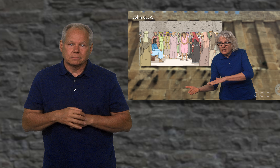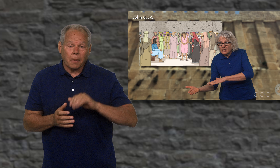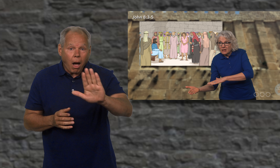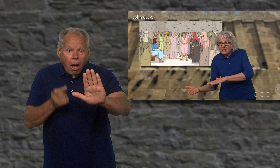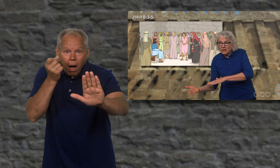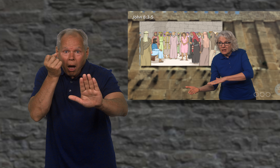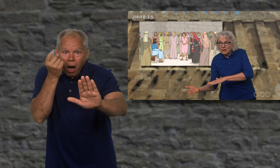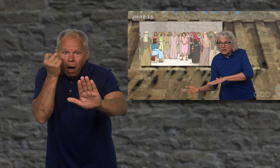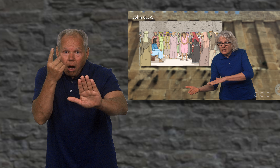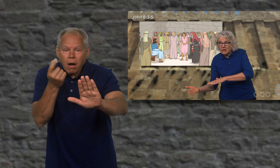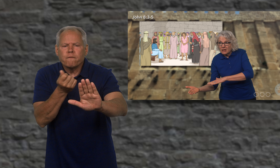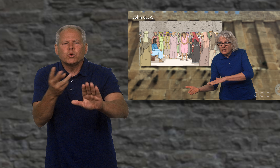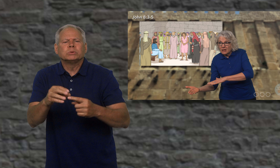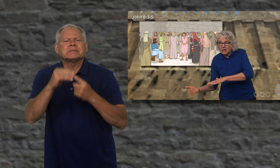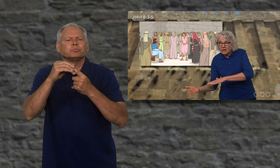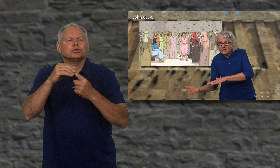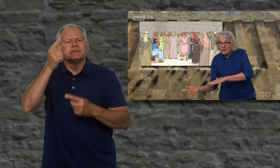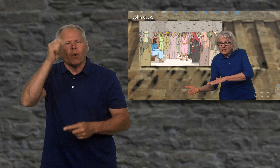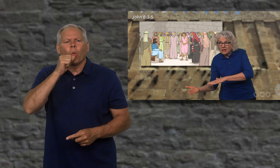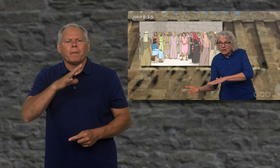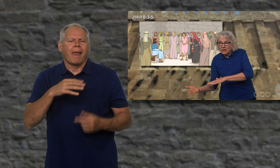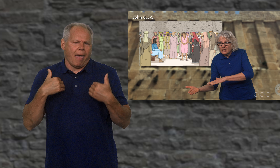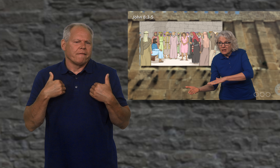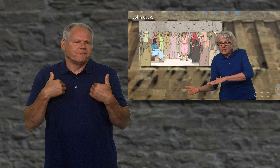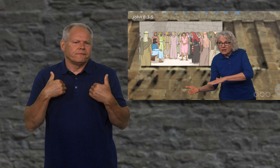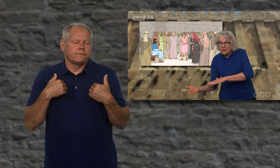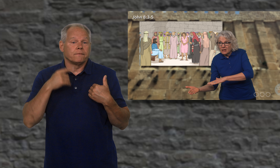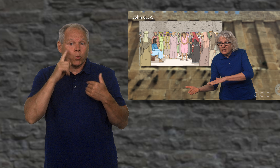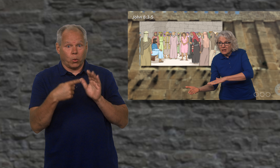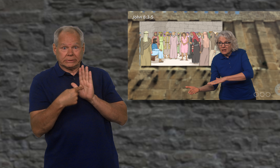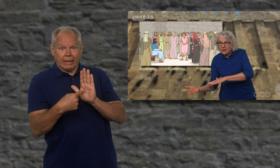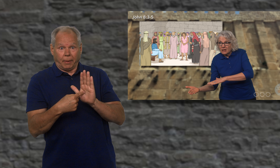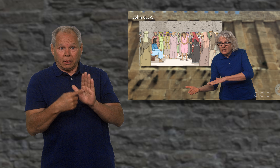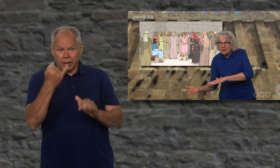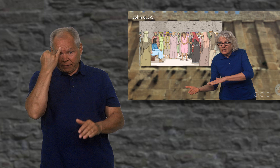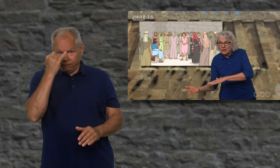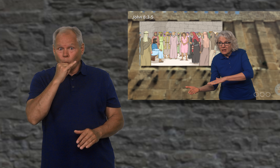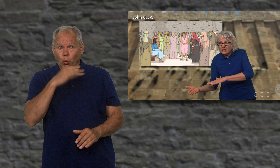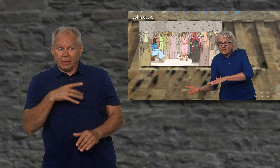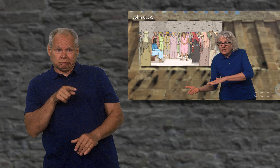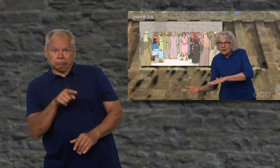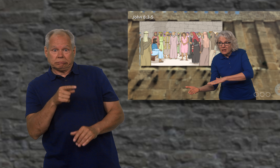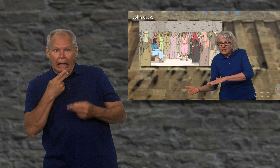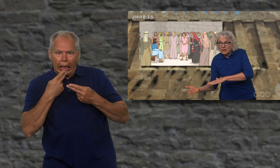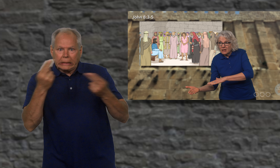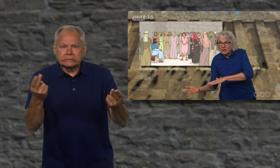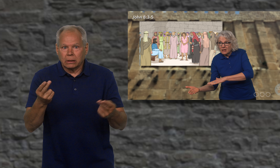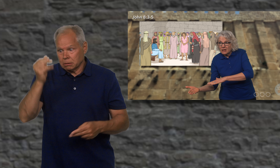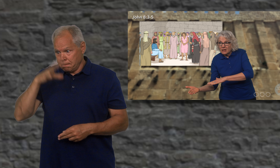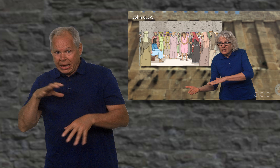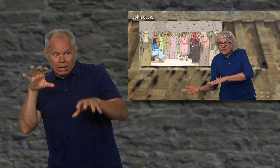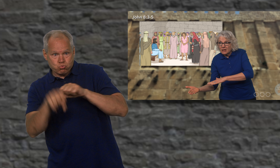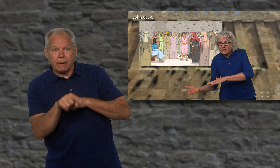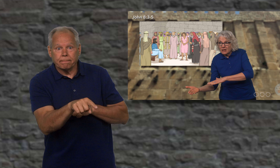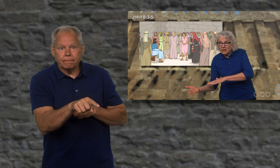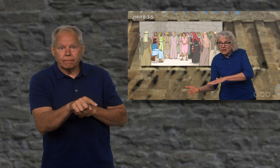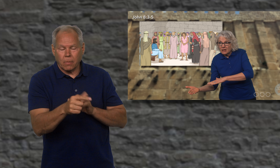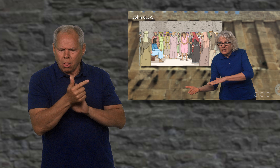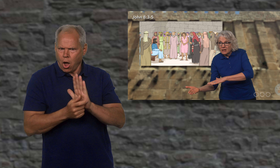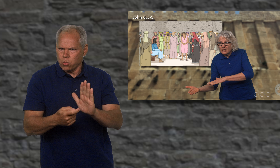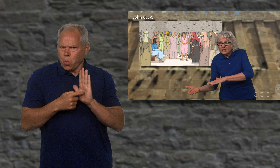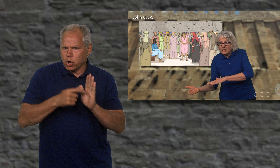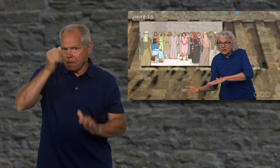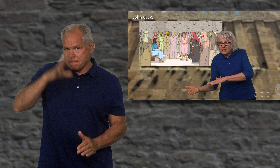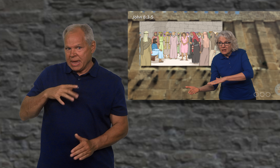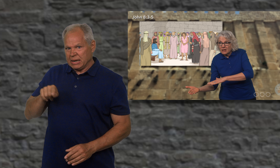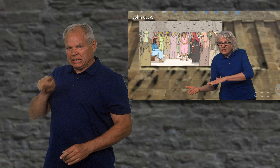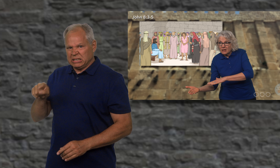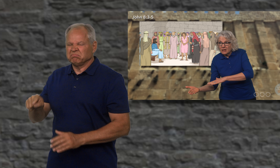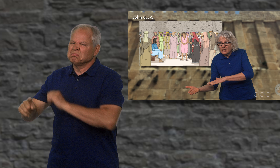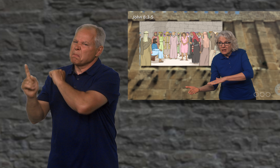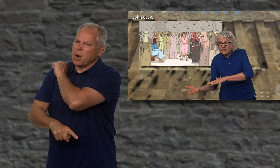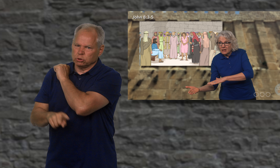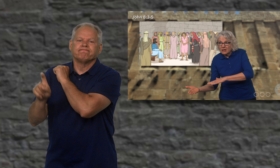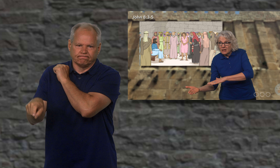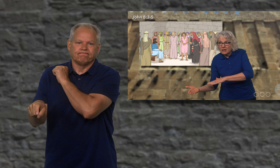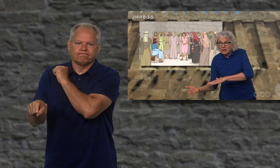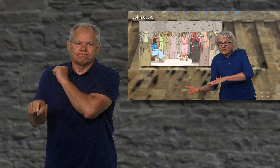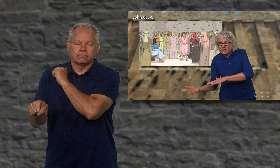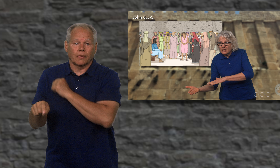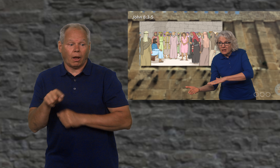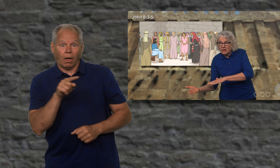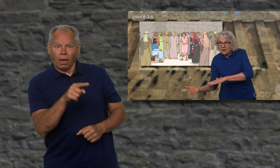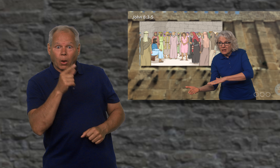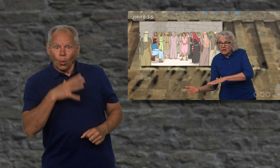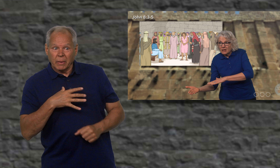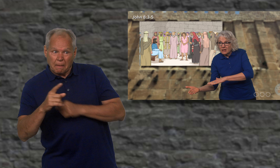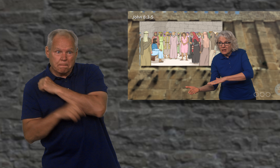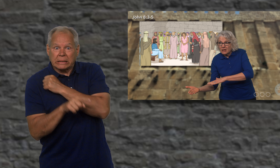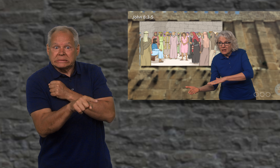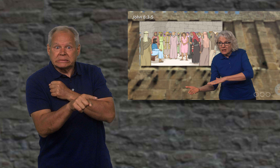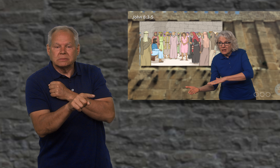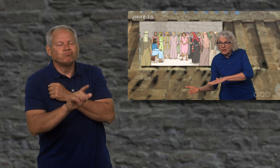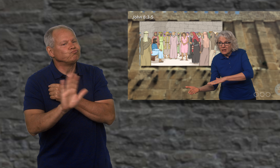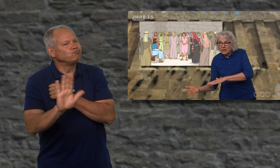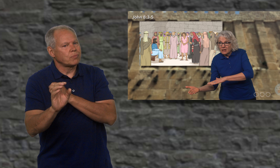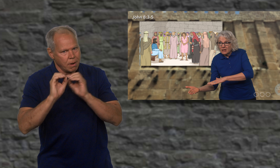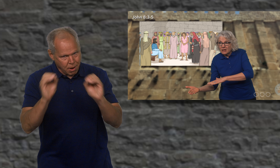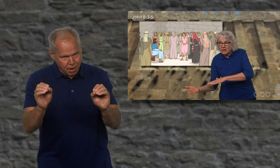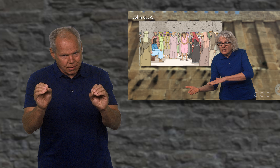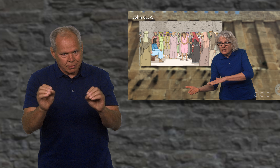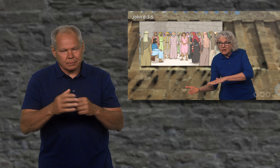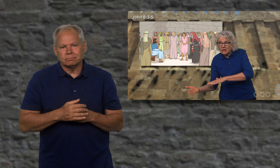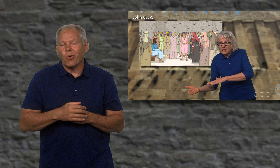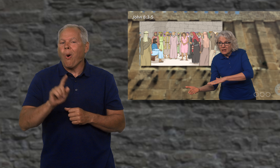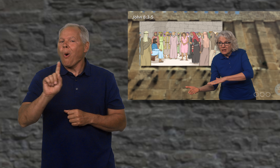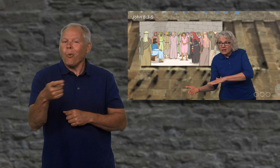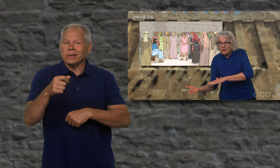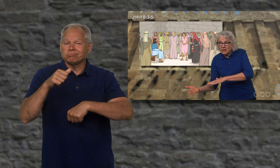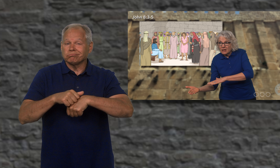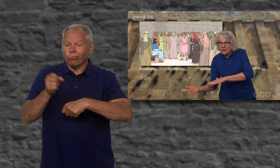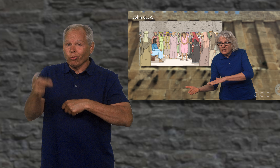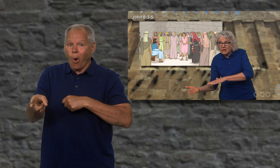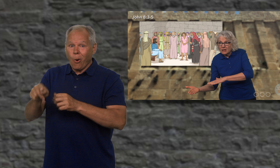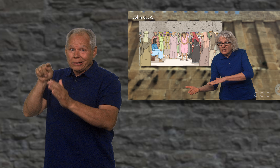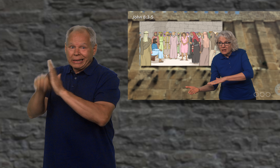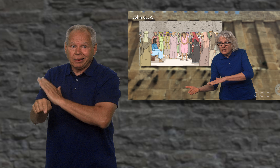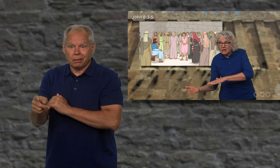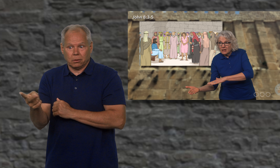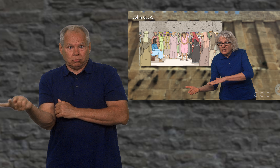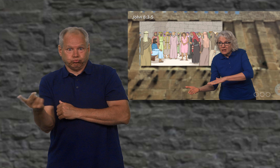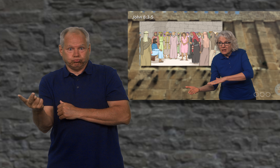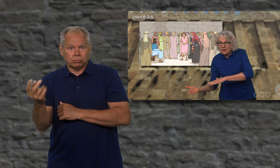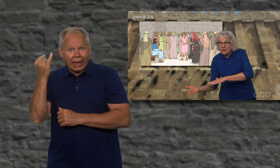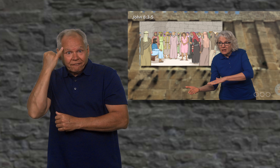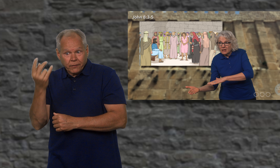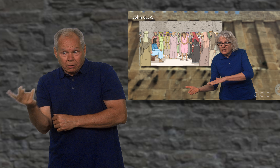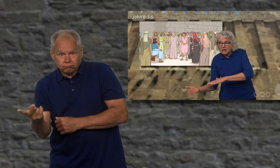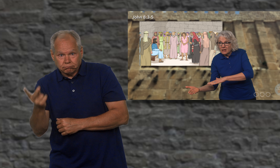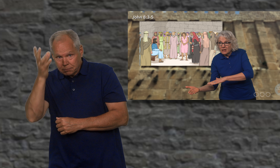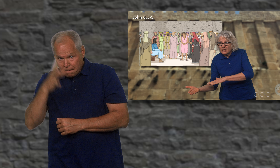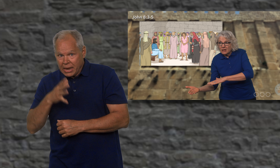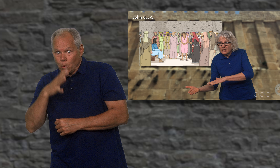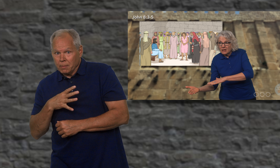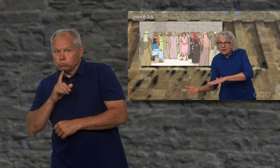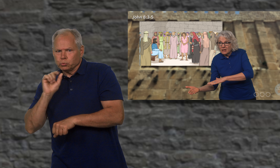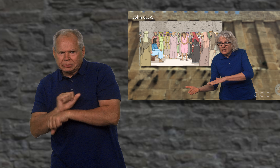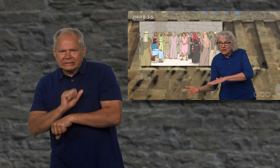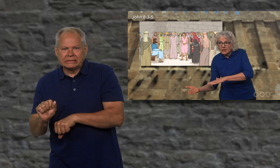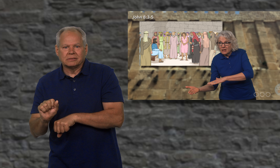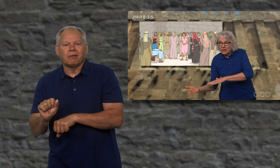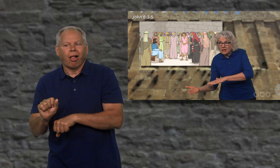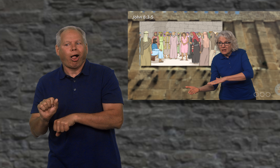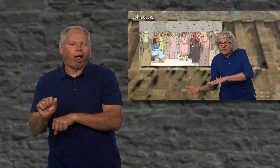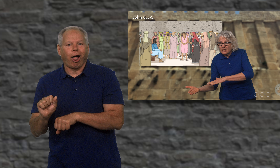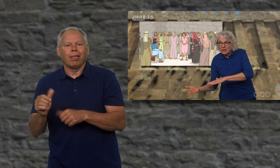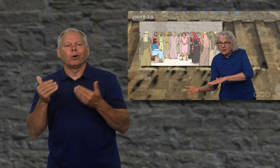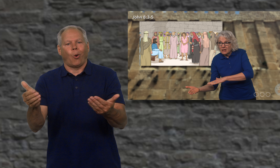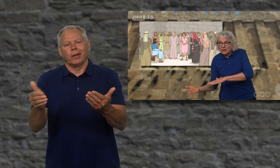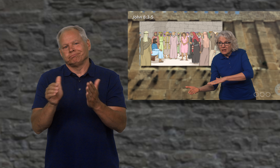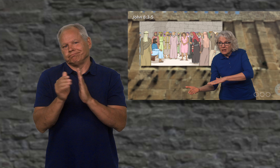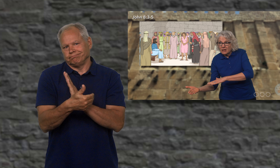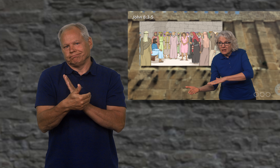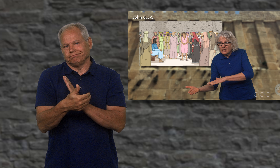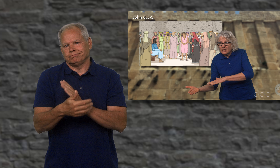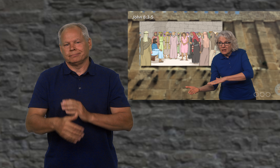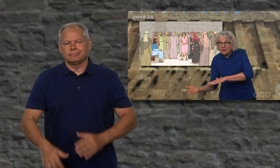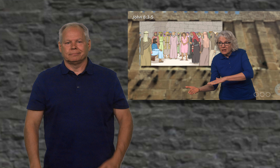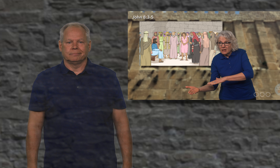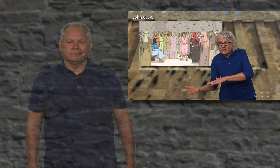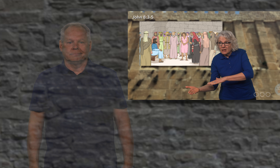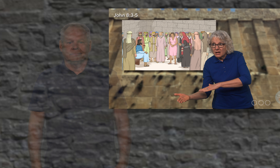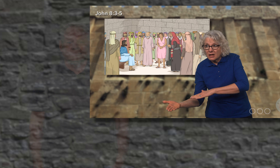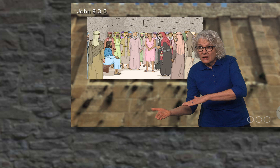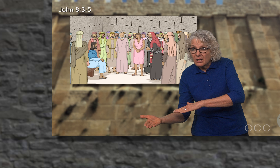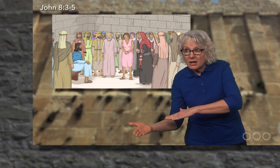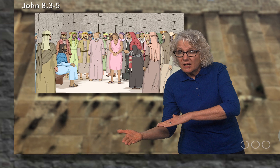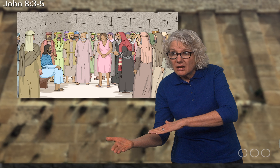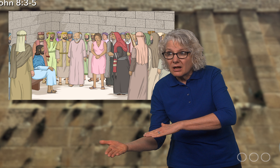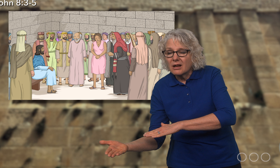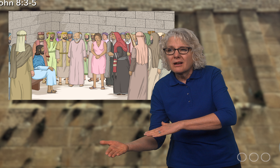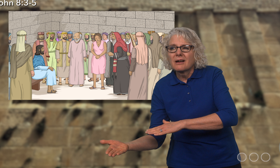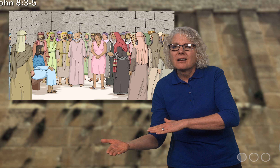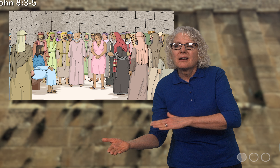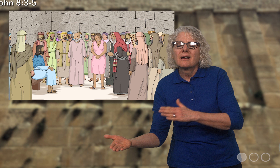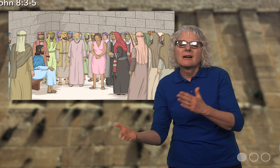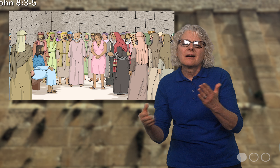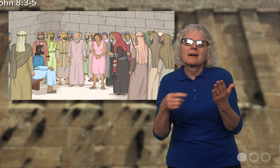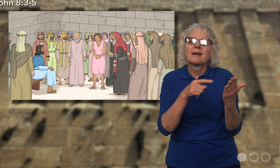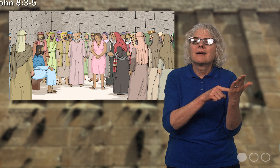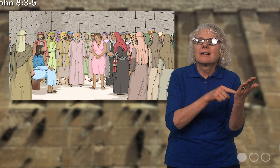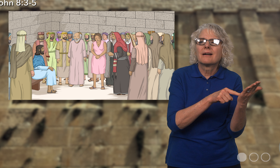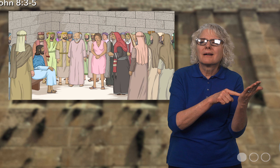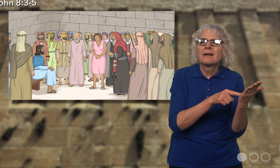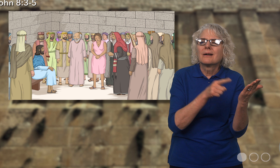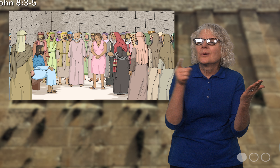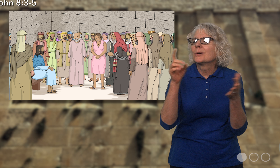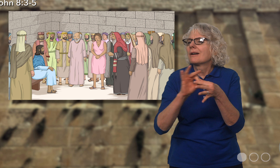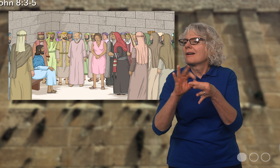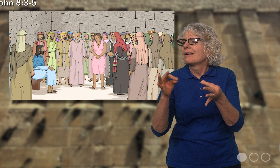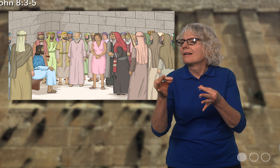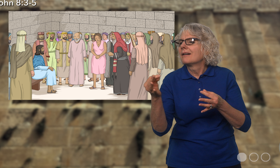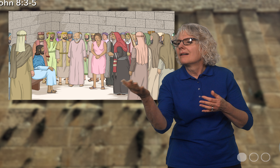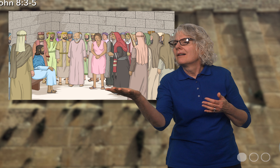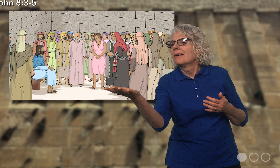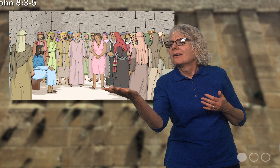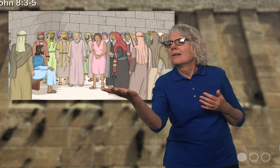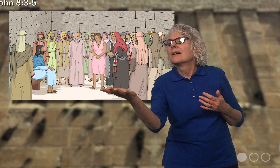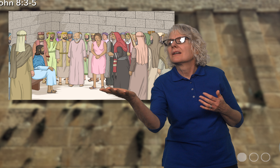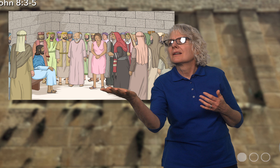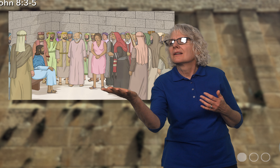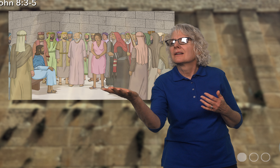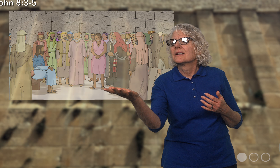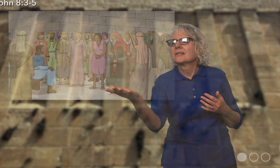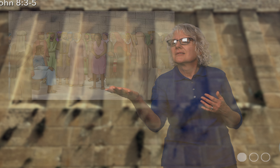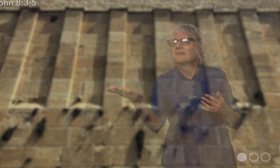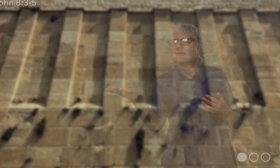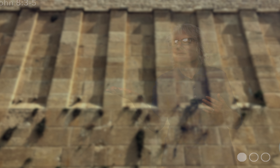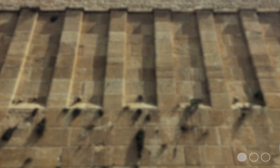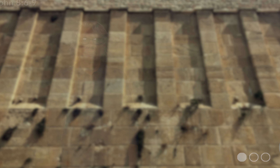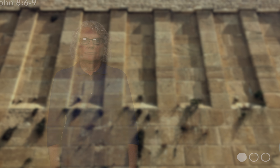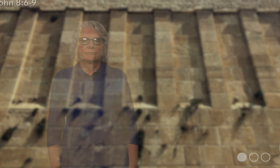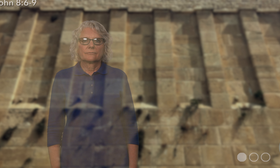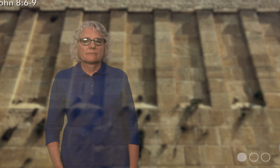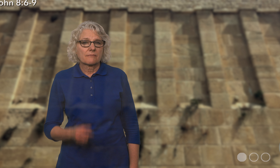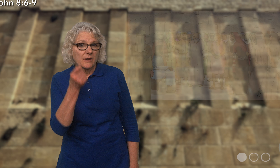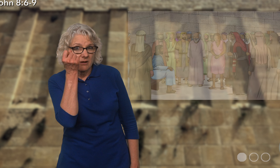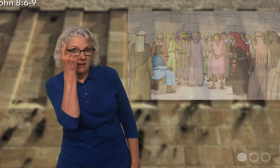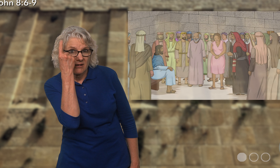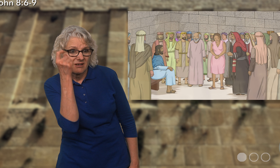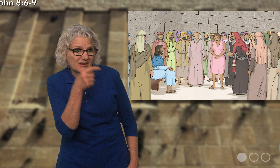So what do You say?”